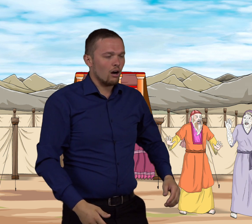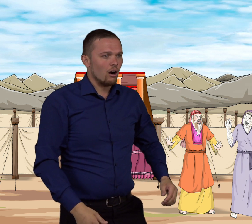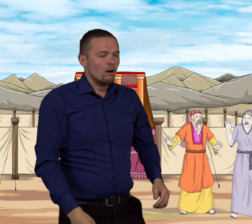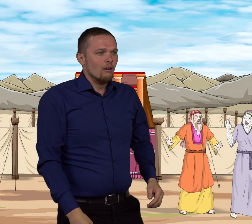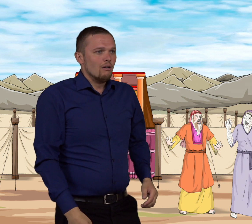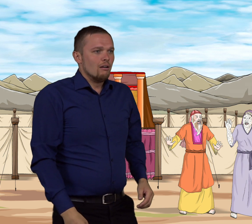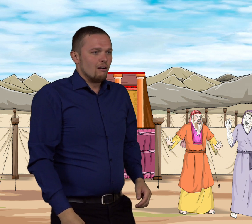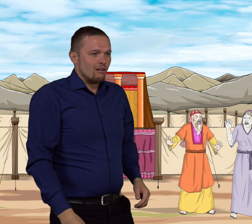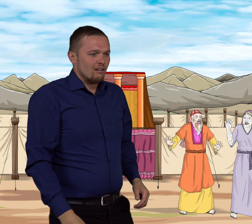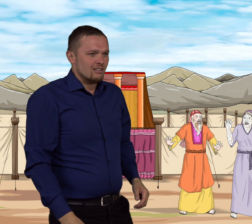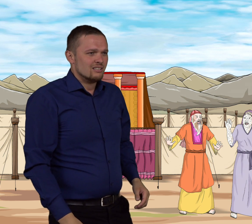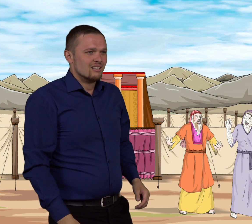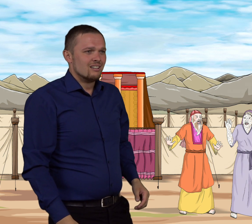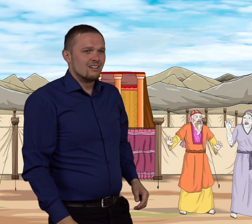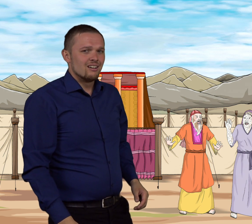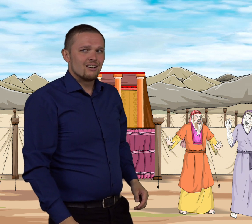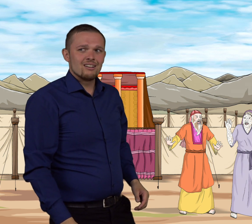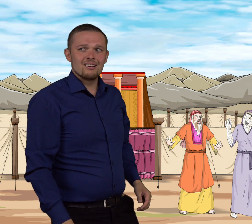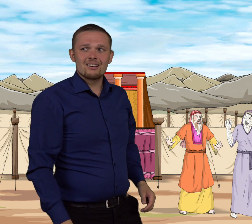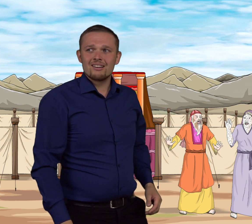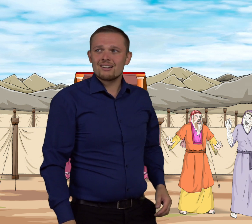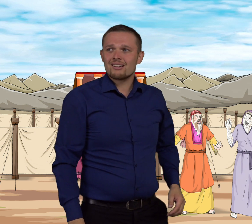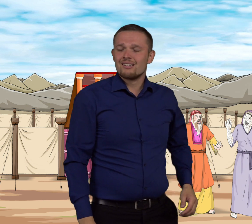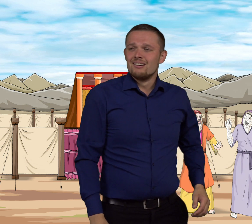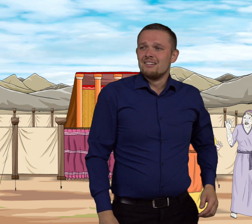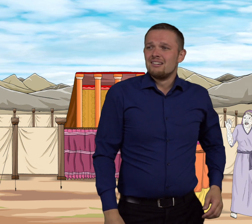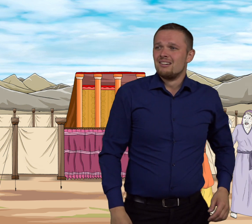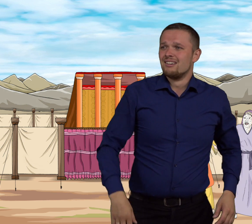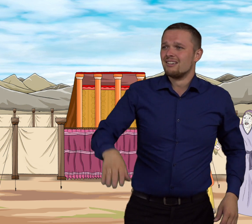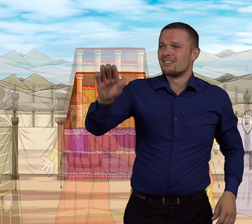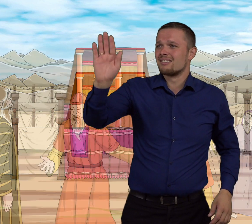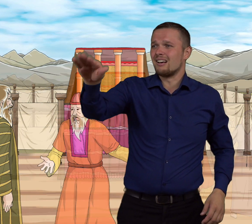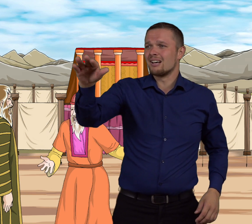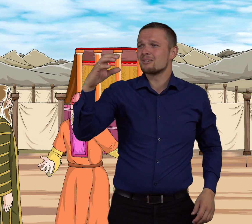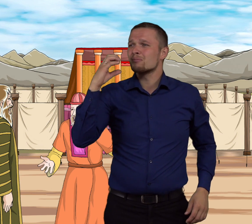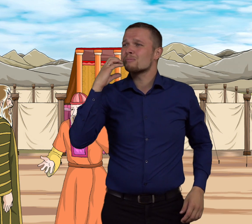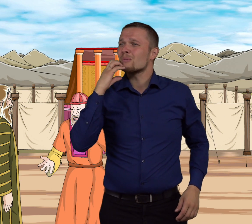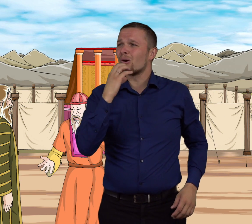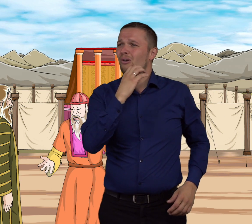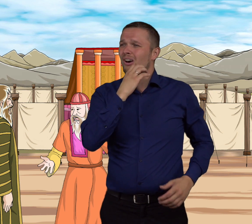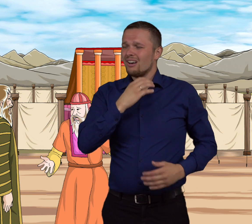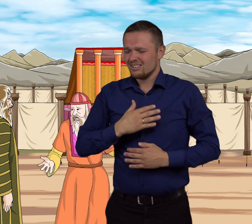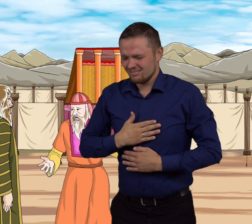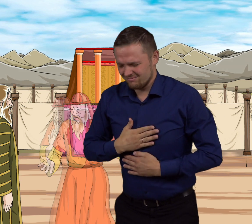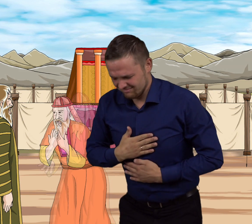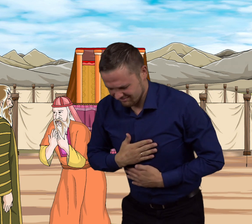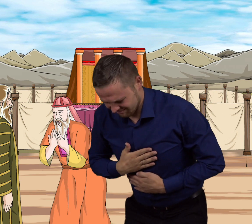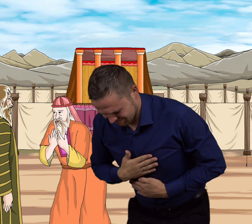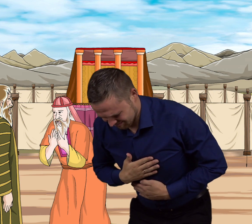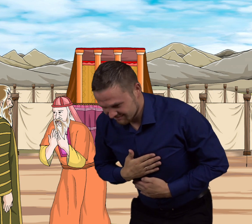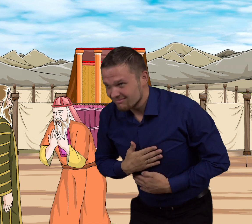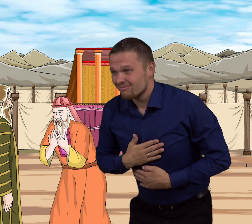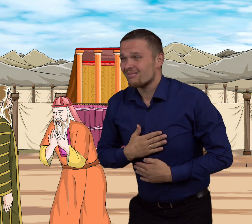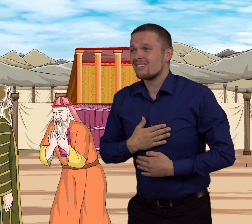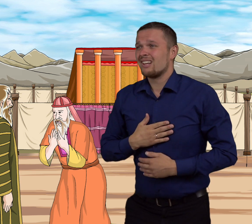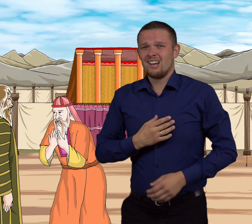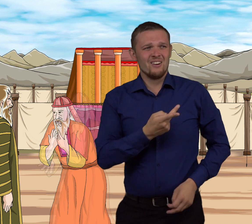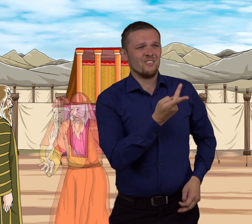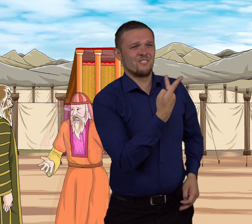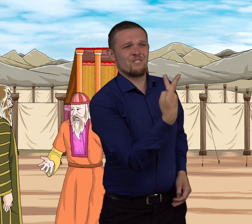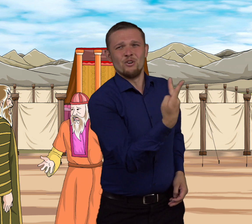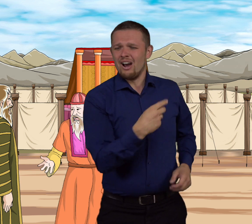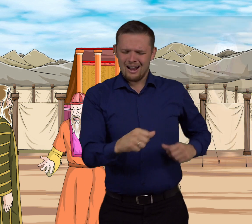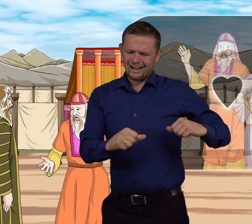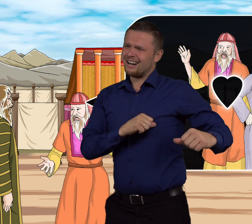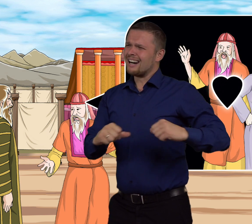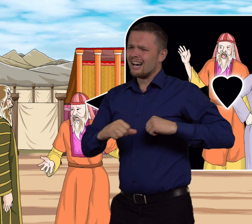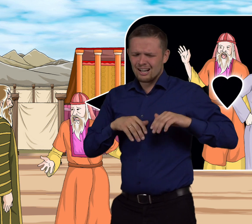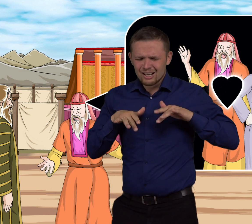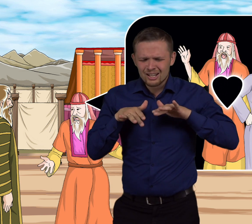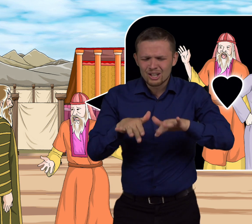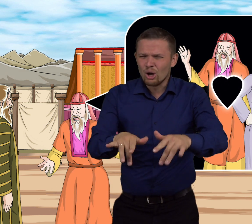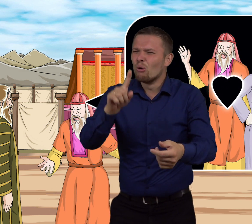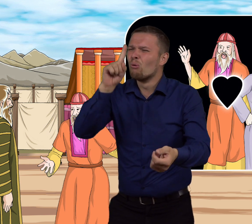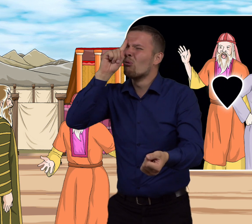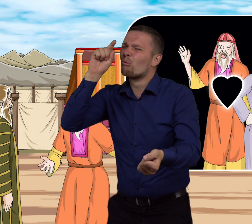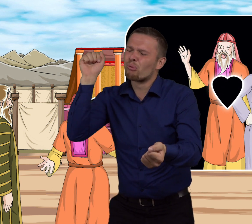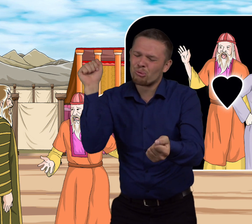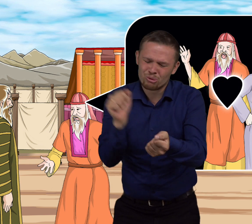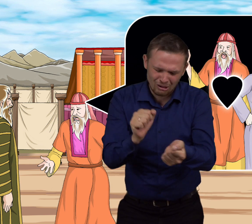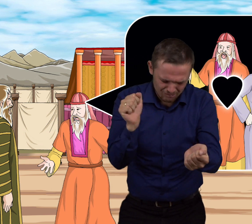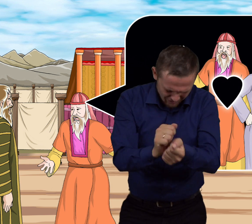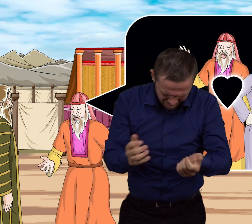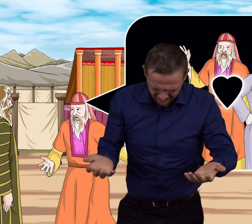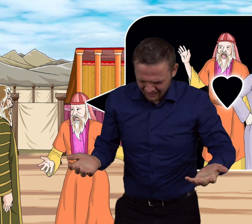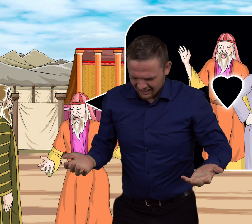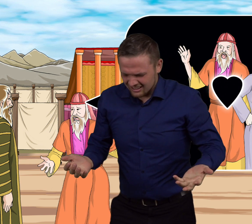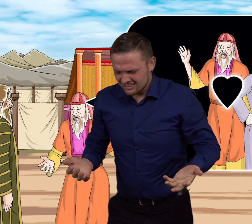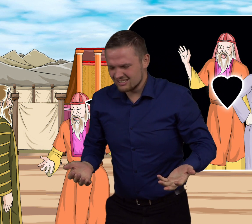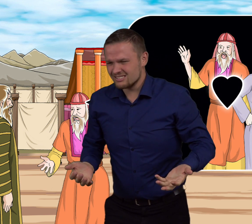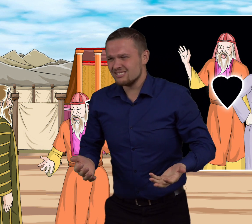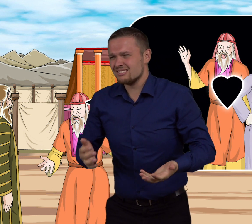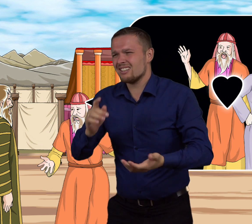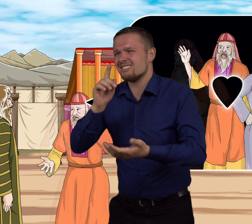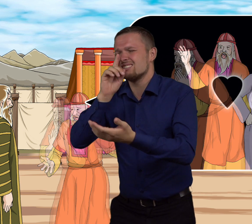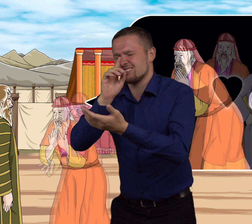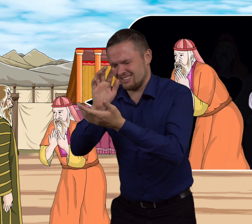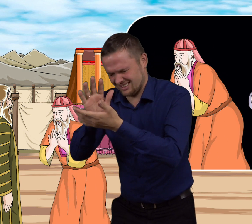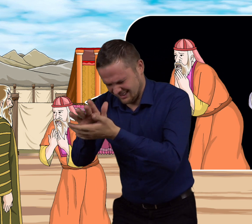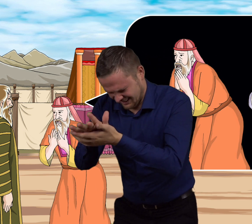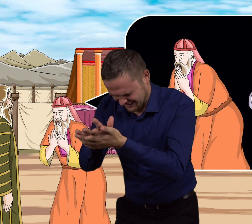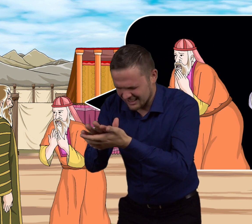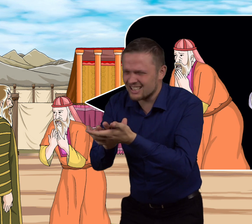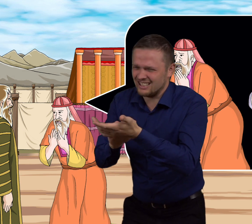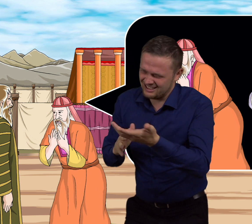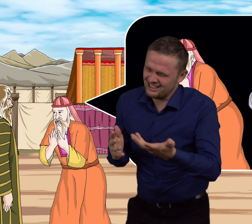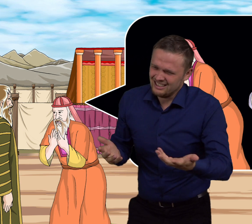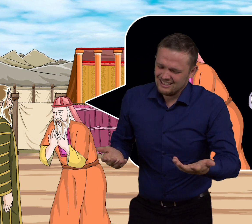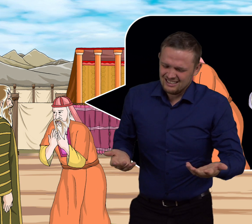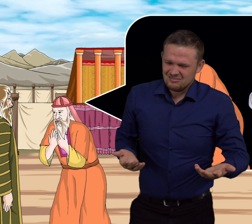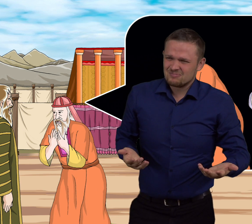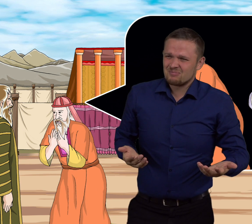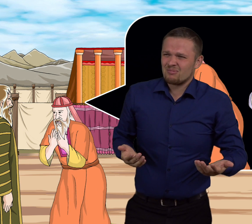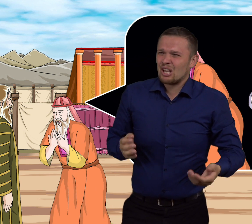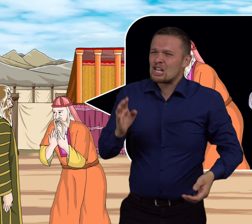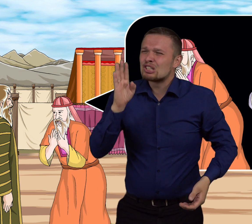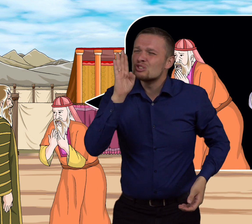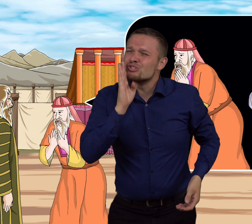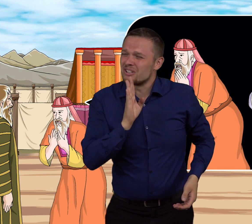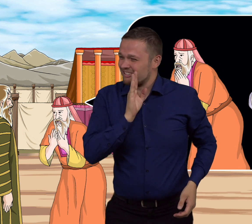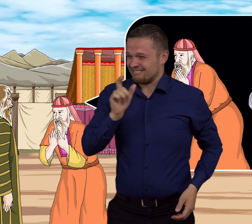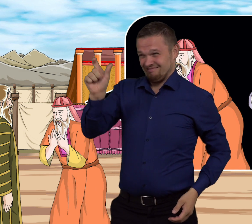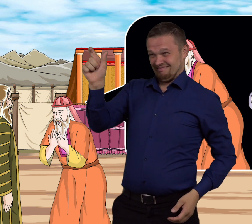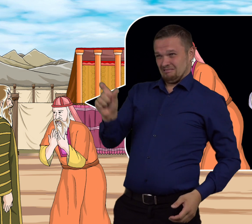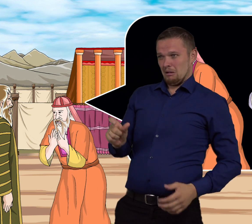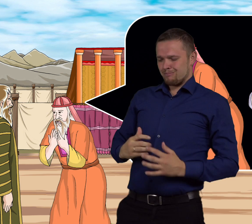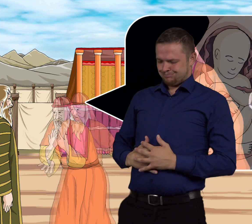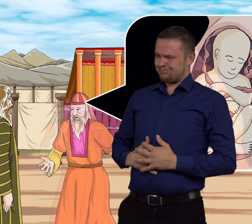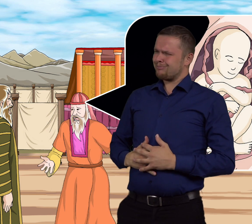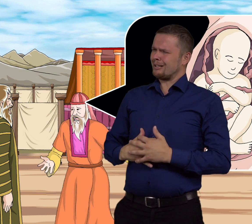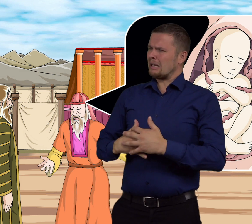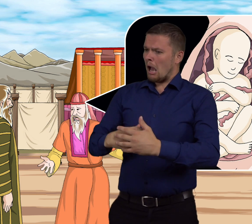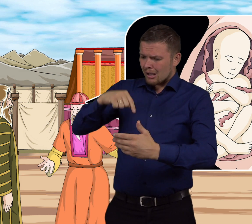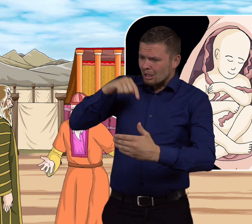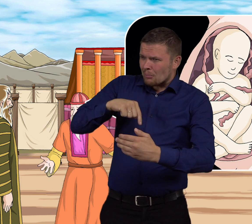Aaron turned toward her, saw that she was leprous, and said to Moses, “My lord, please do not hold against us this sin we have so foolishly committed.